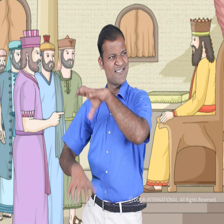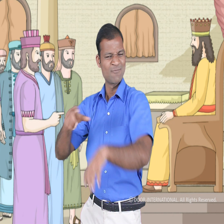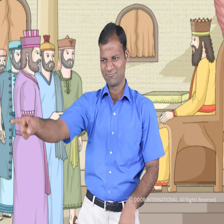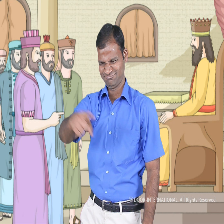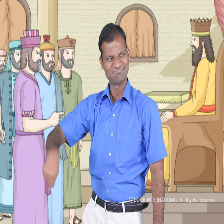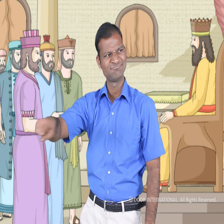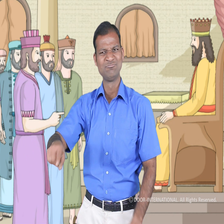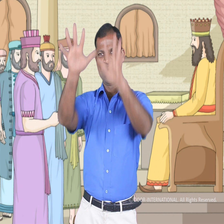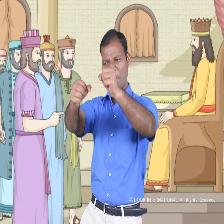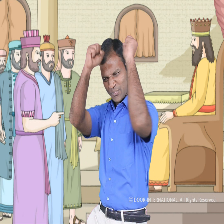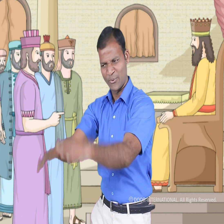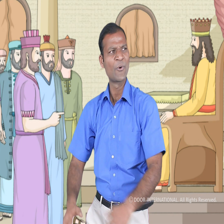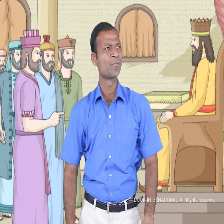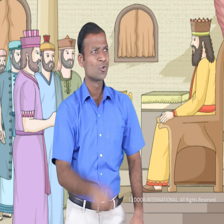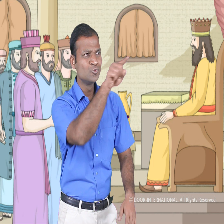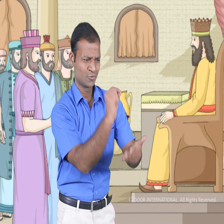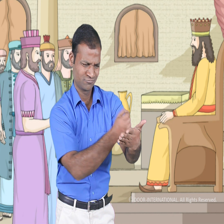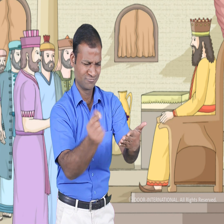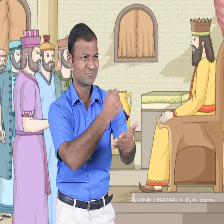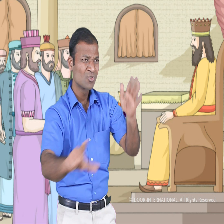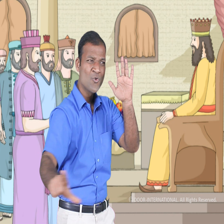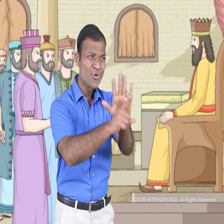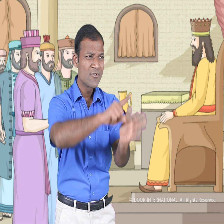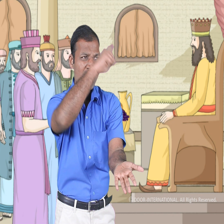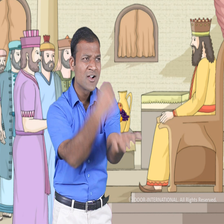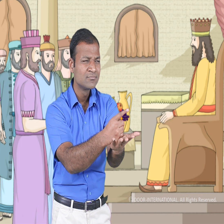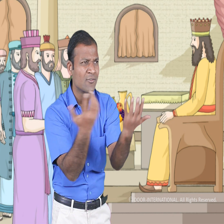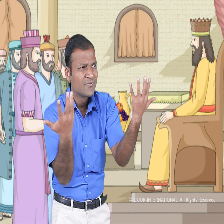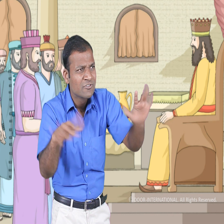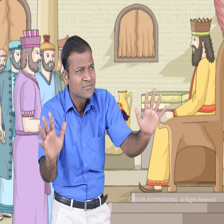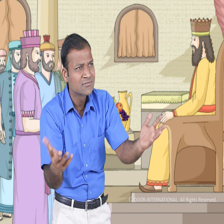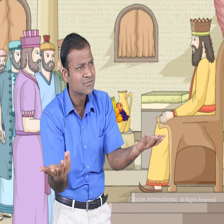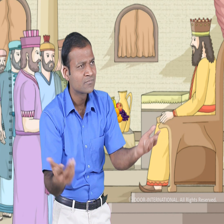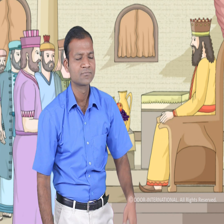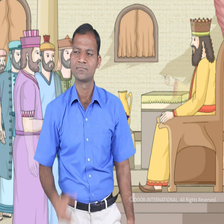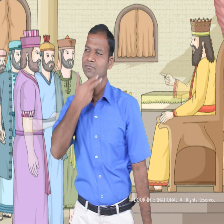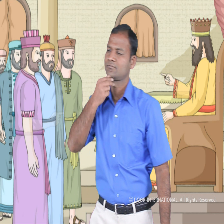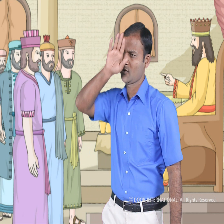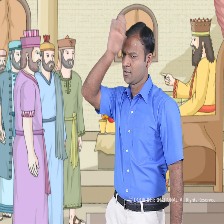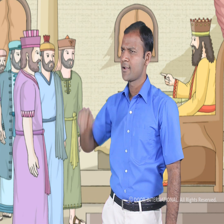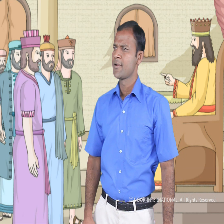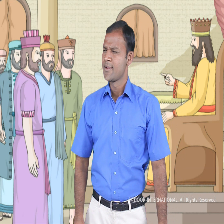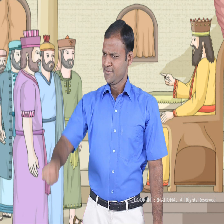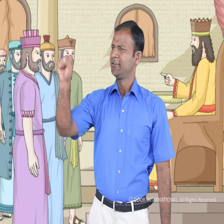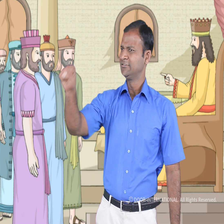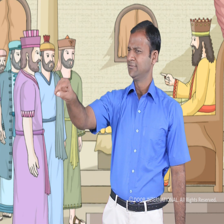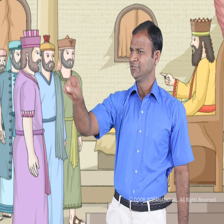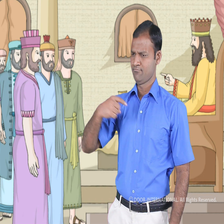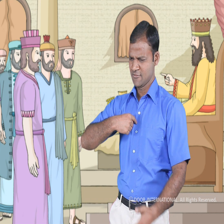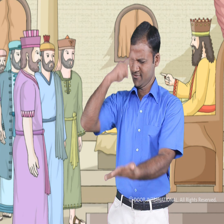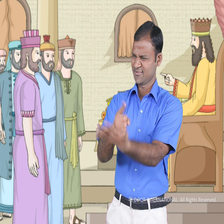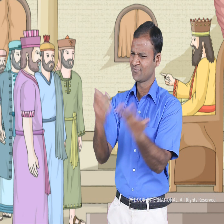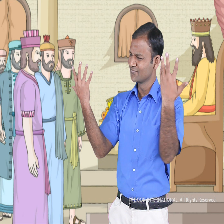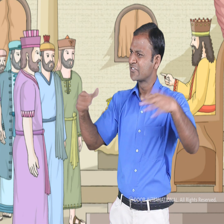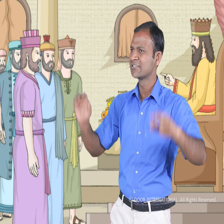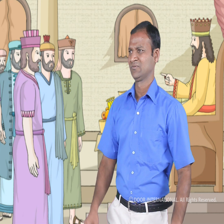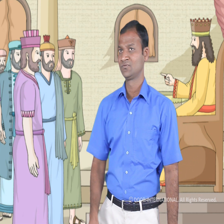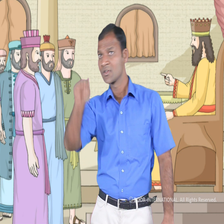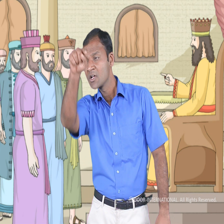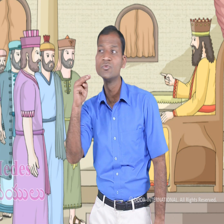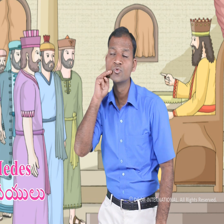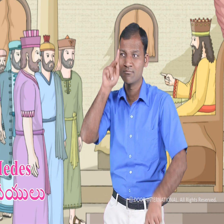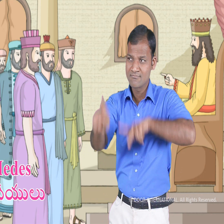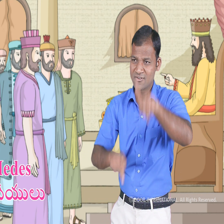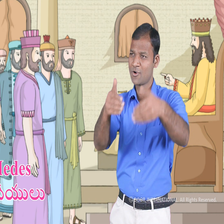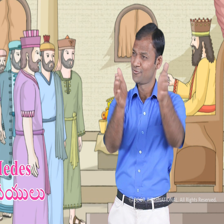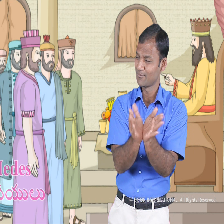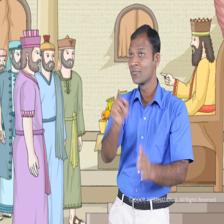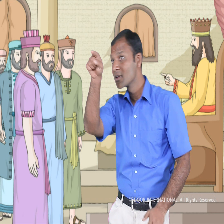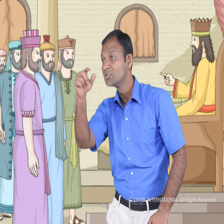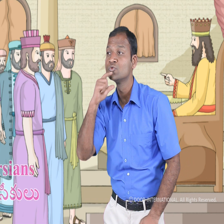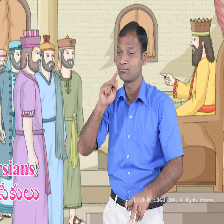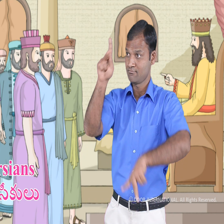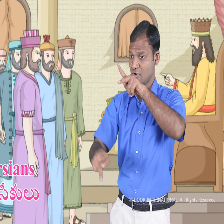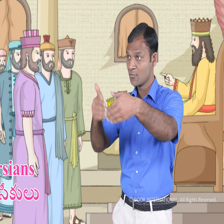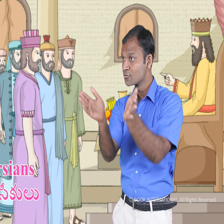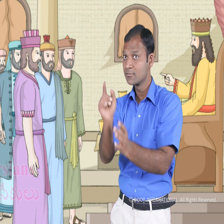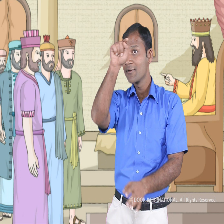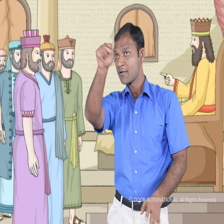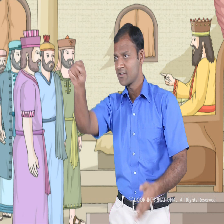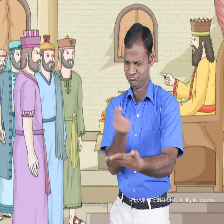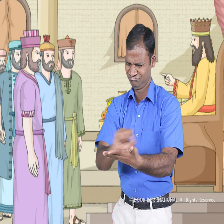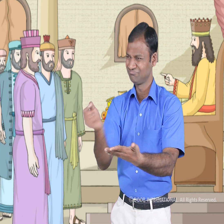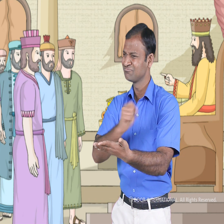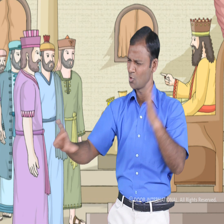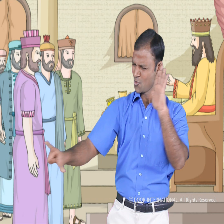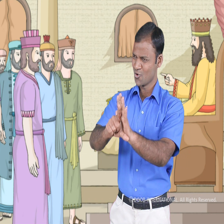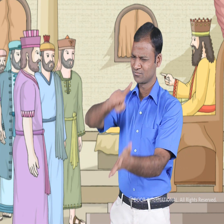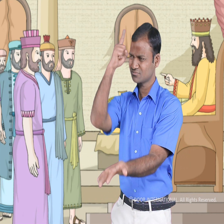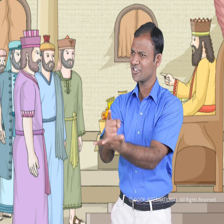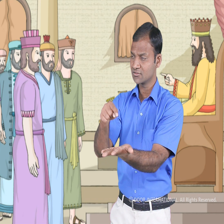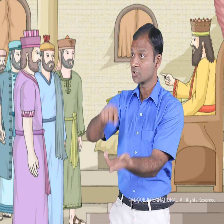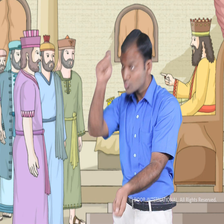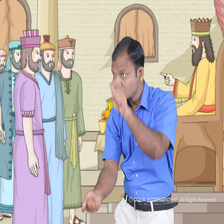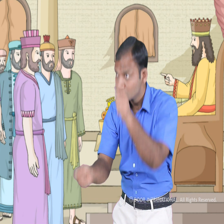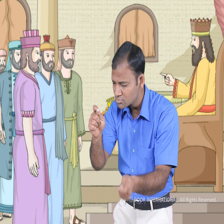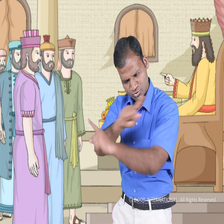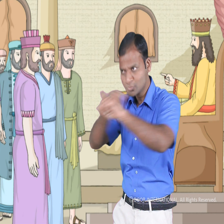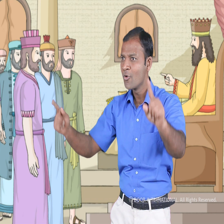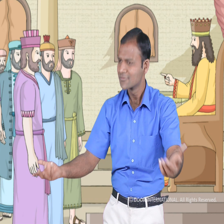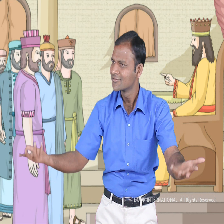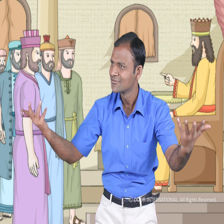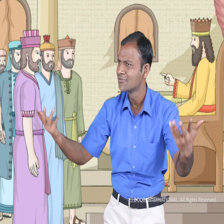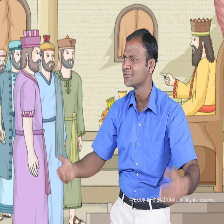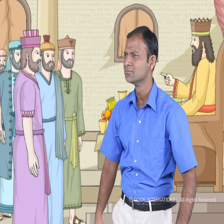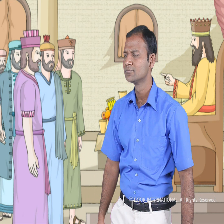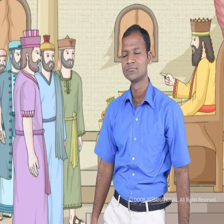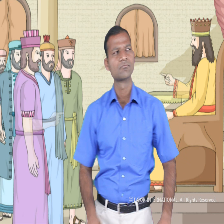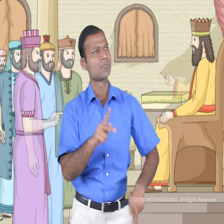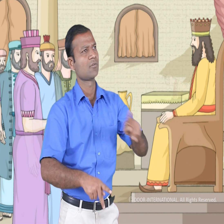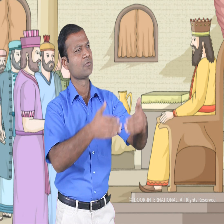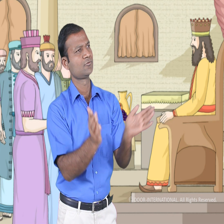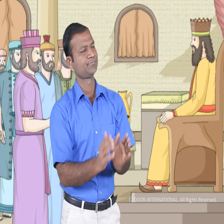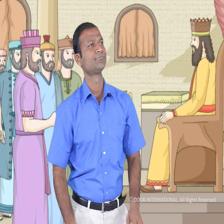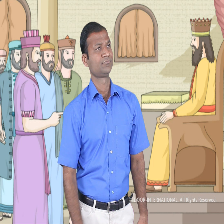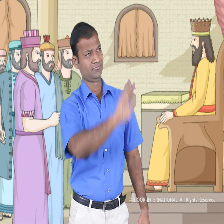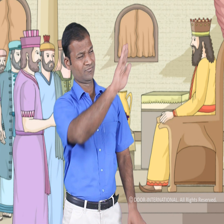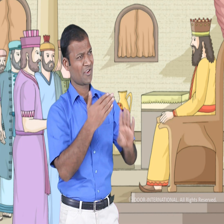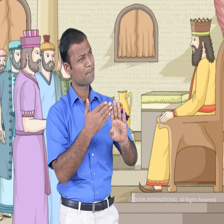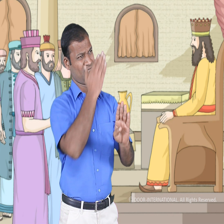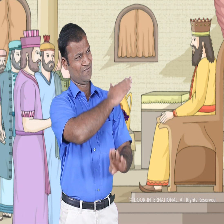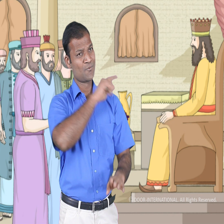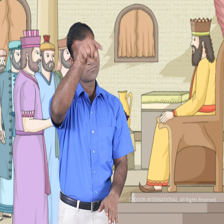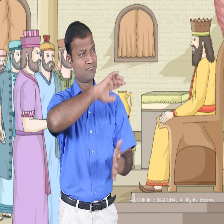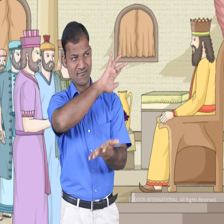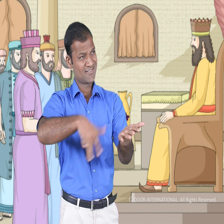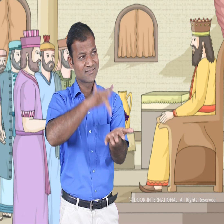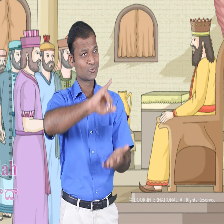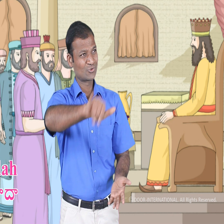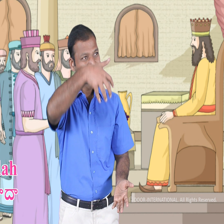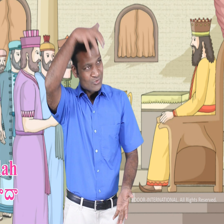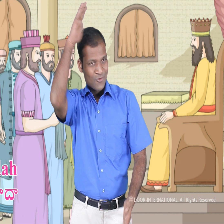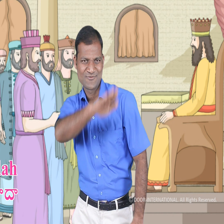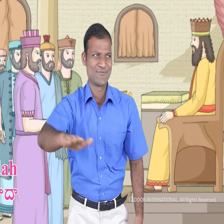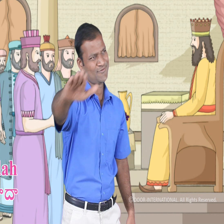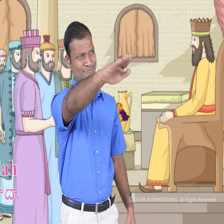The king replied, “According to the law of the Medes and Persians the order stands, and it cannot be repealed.”